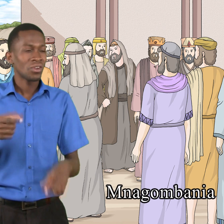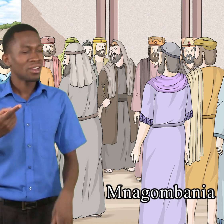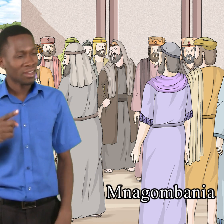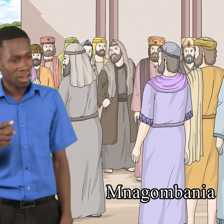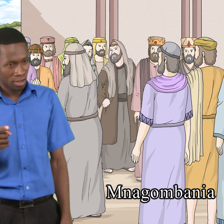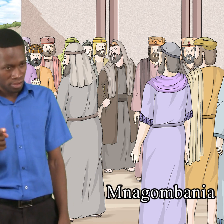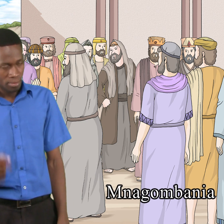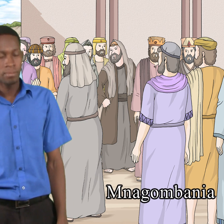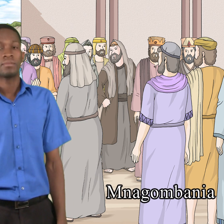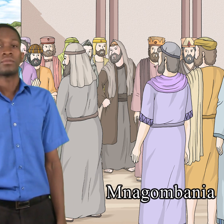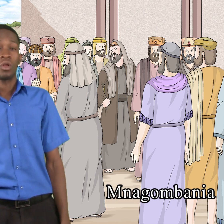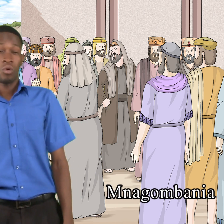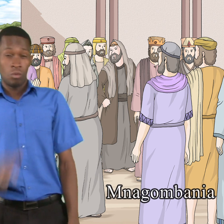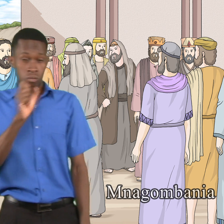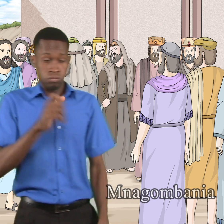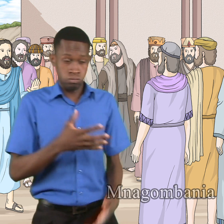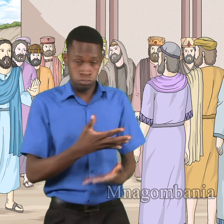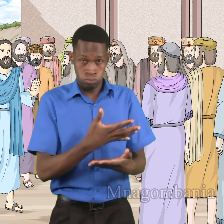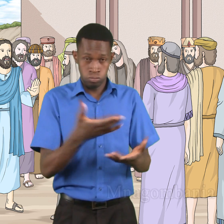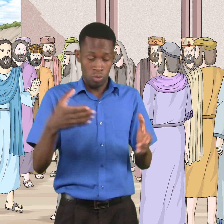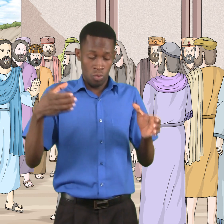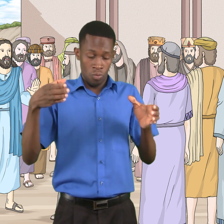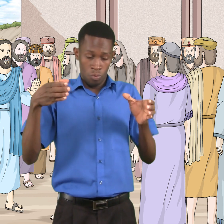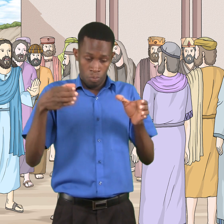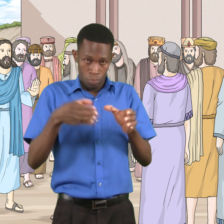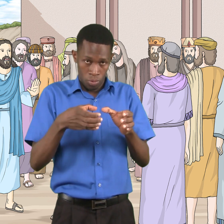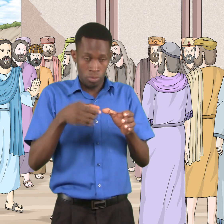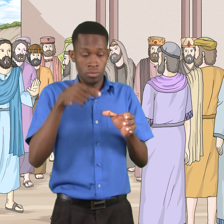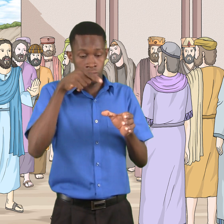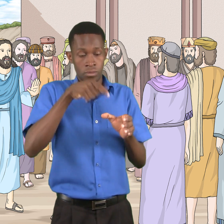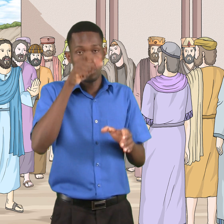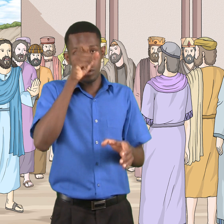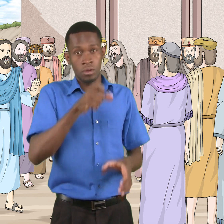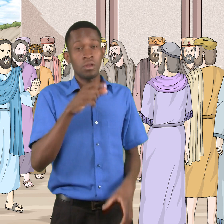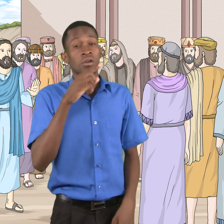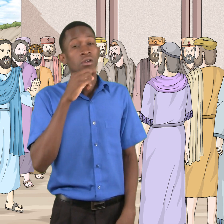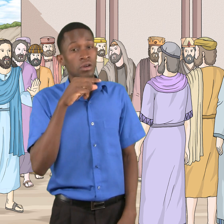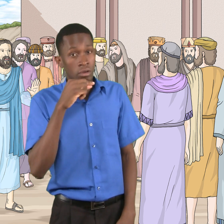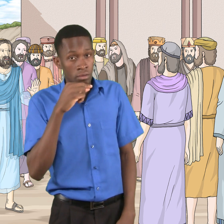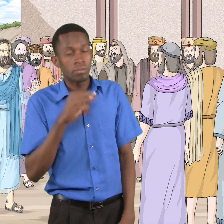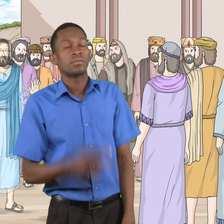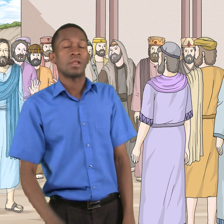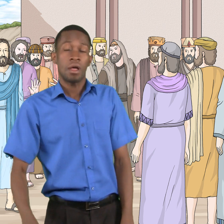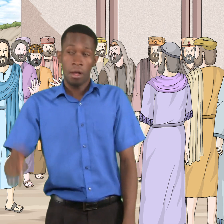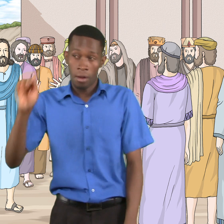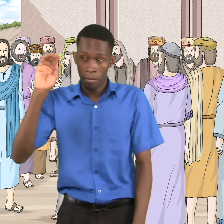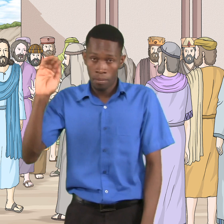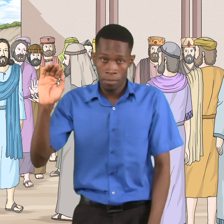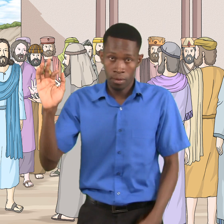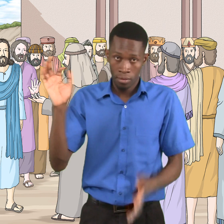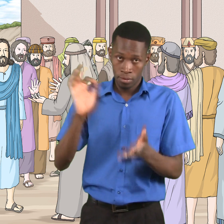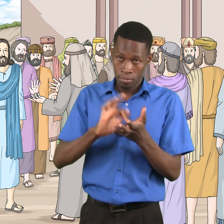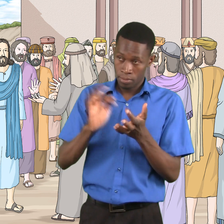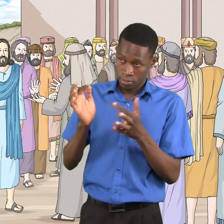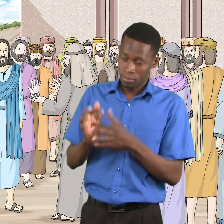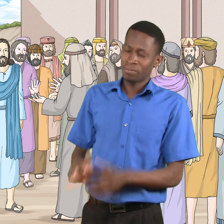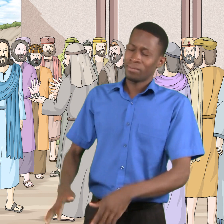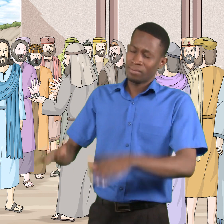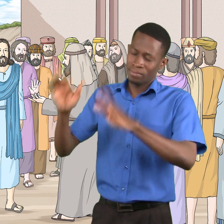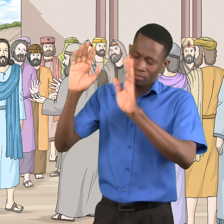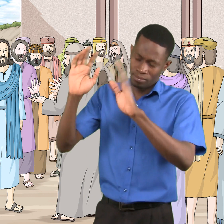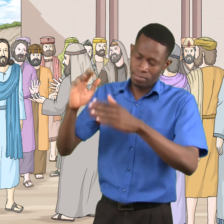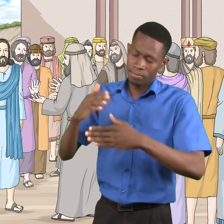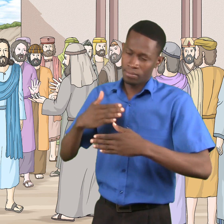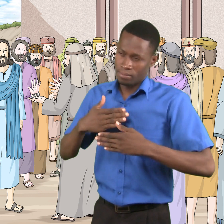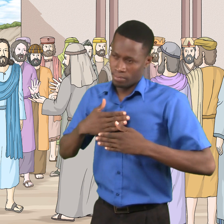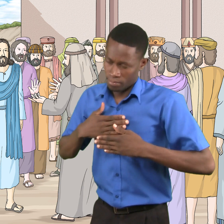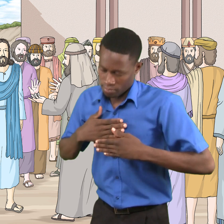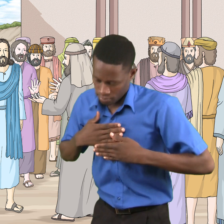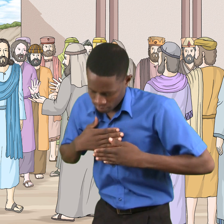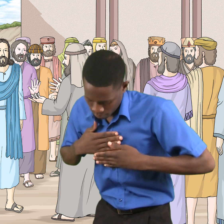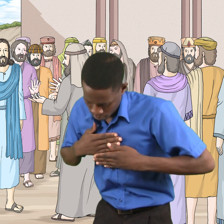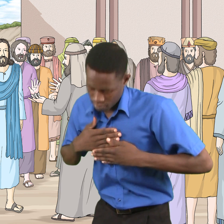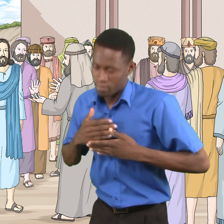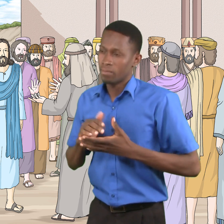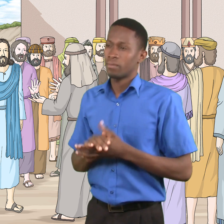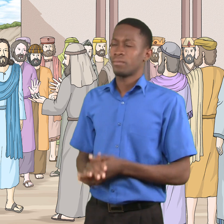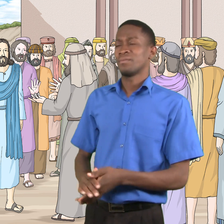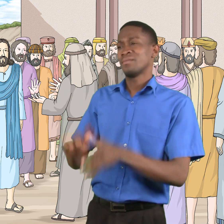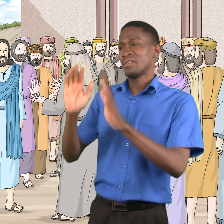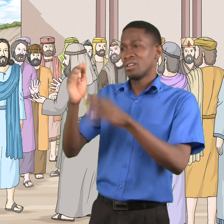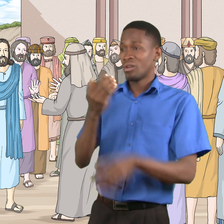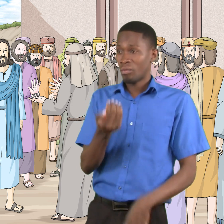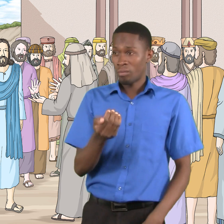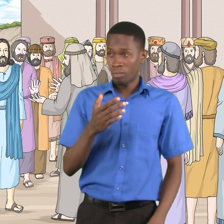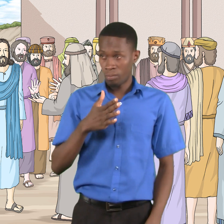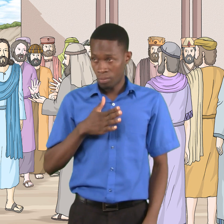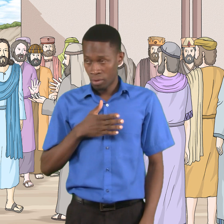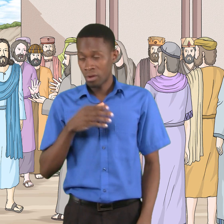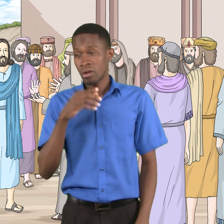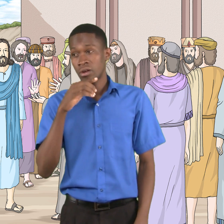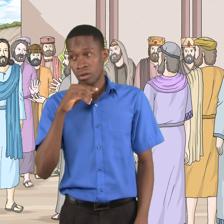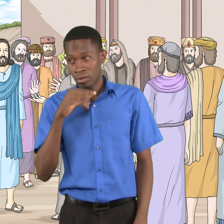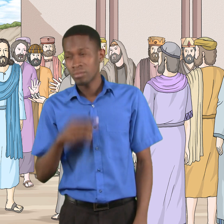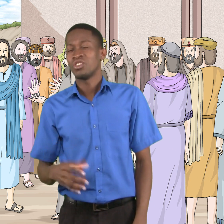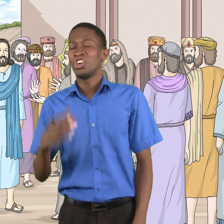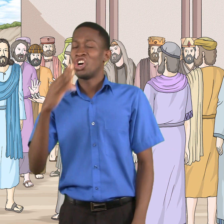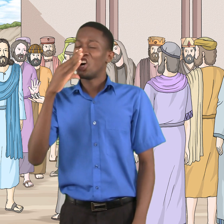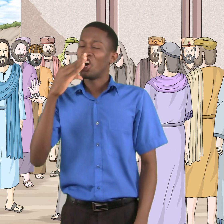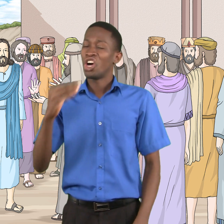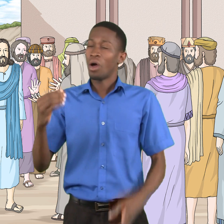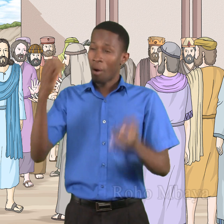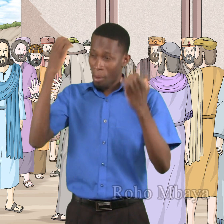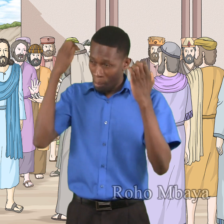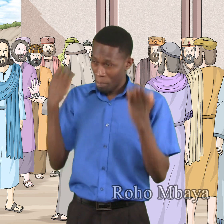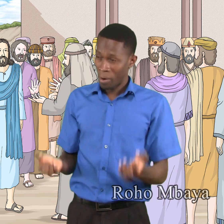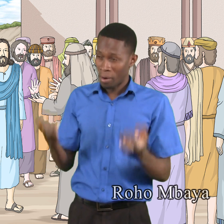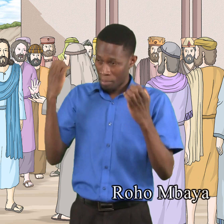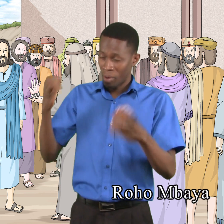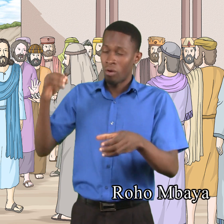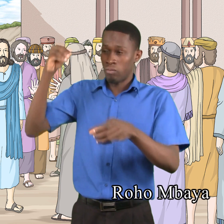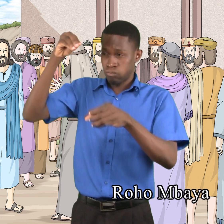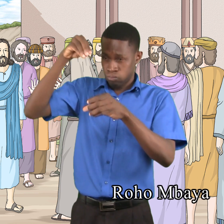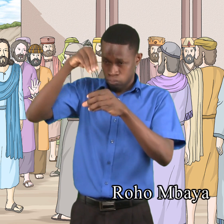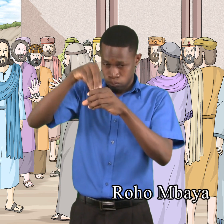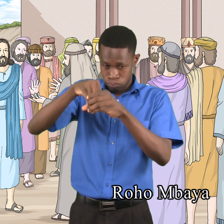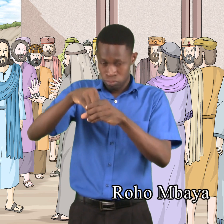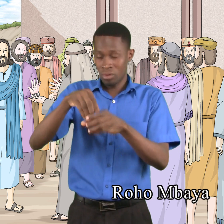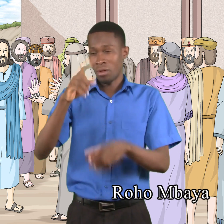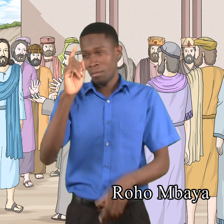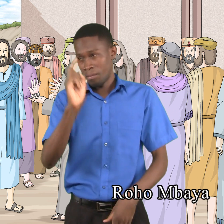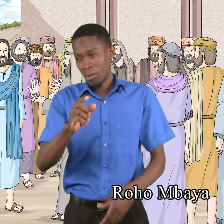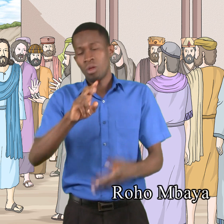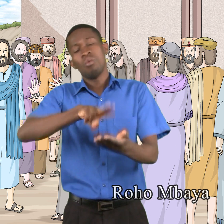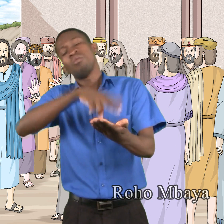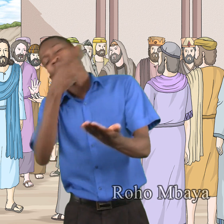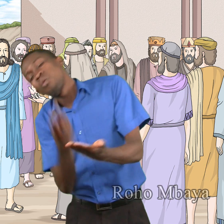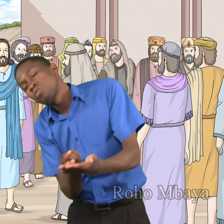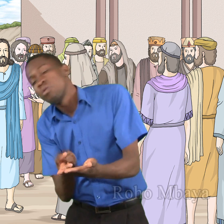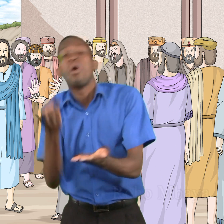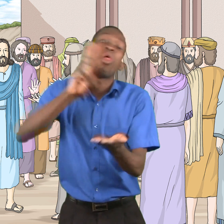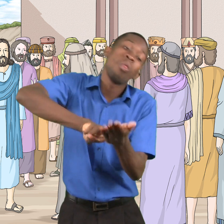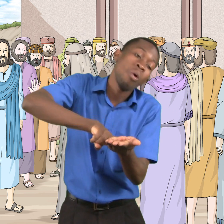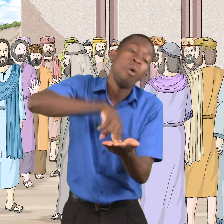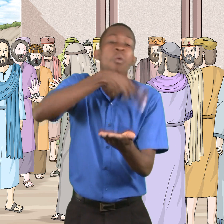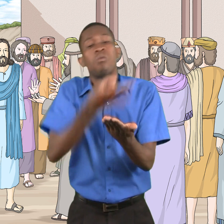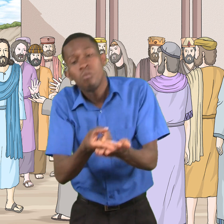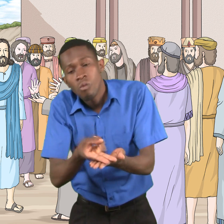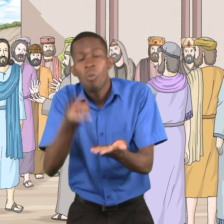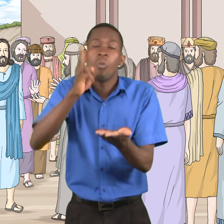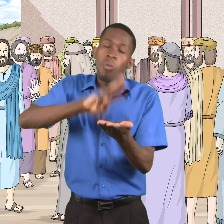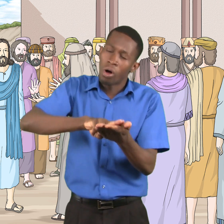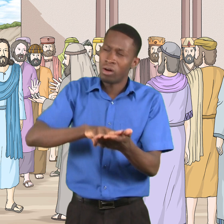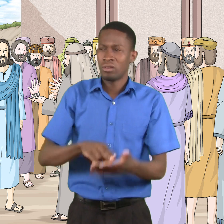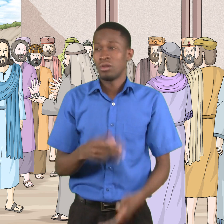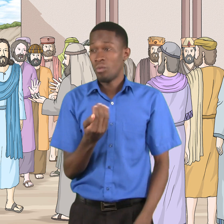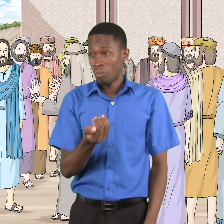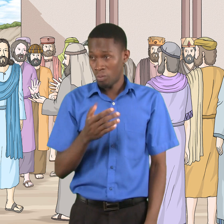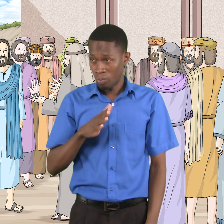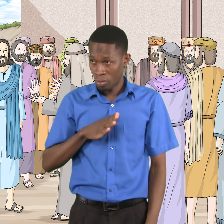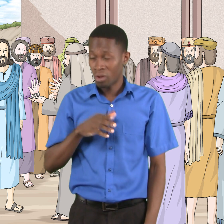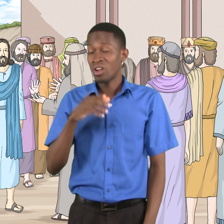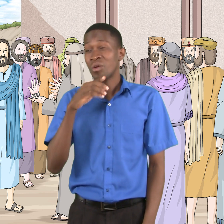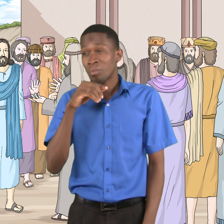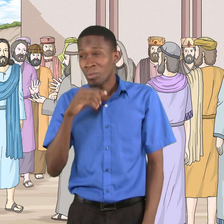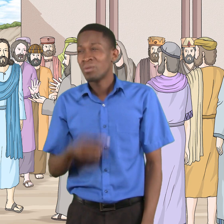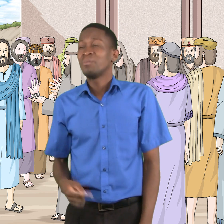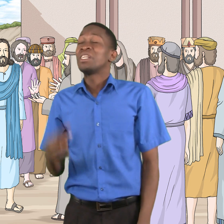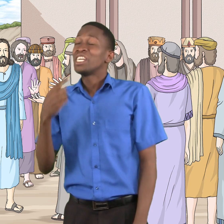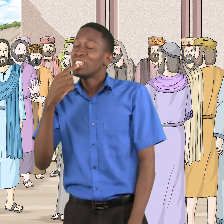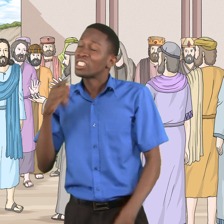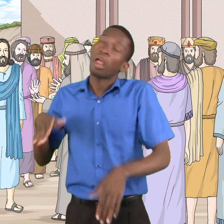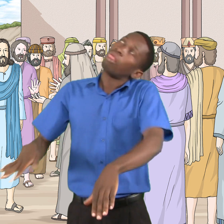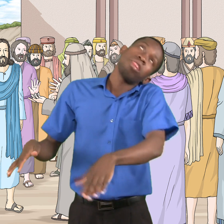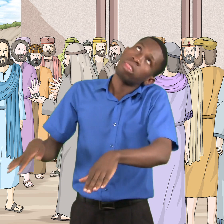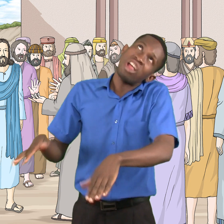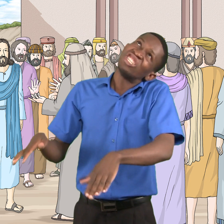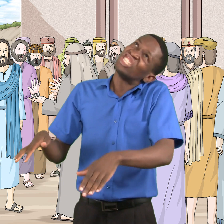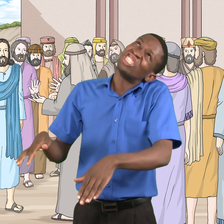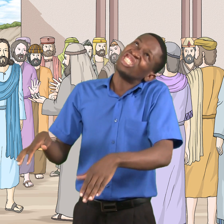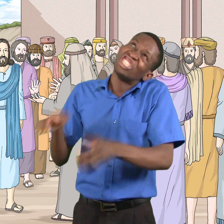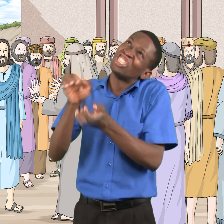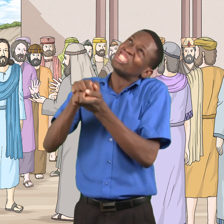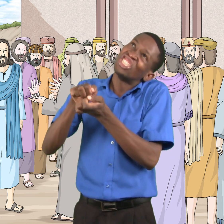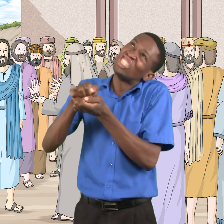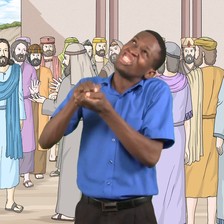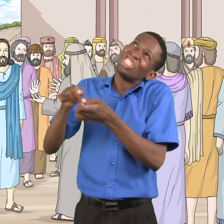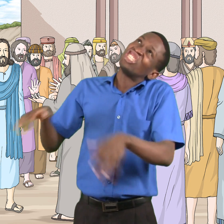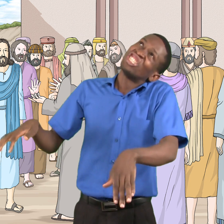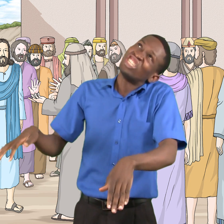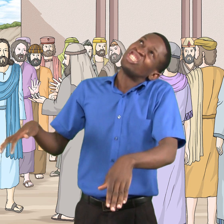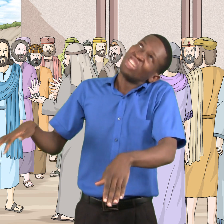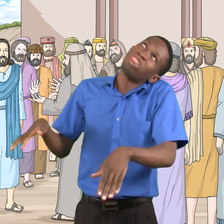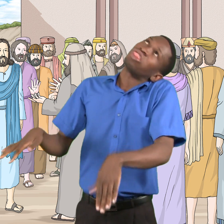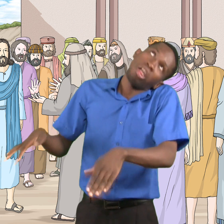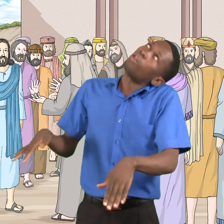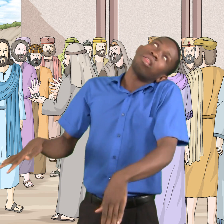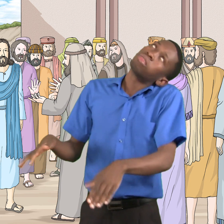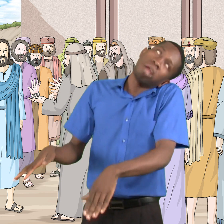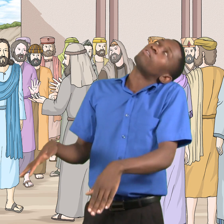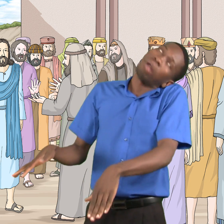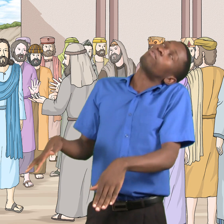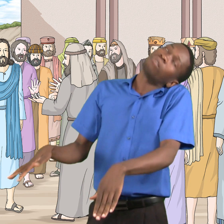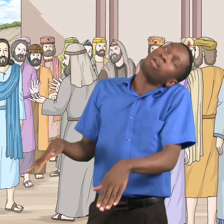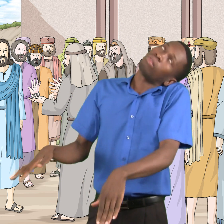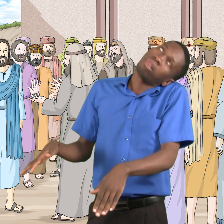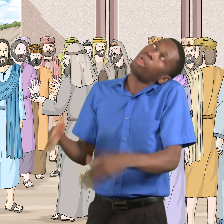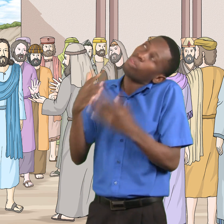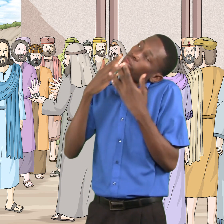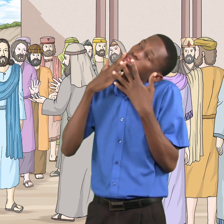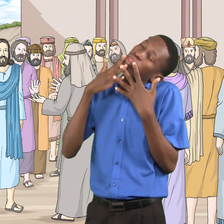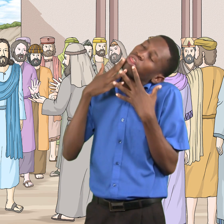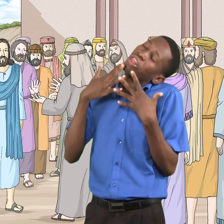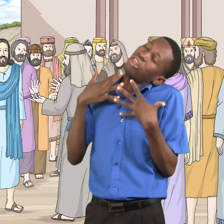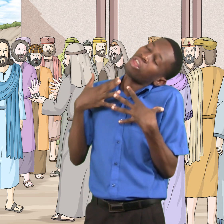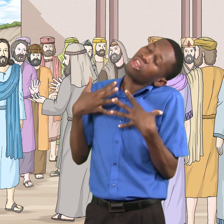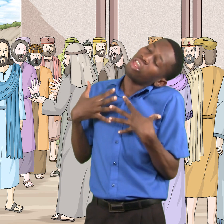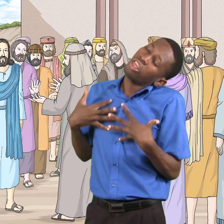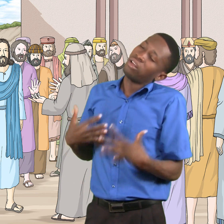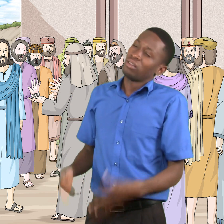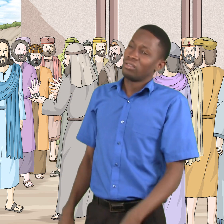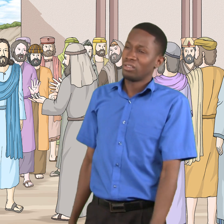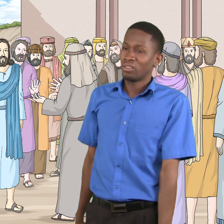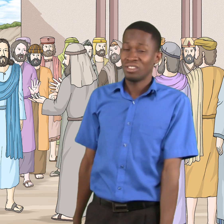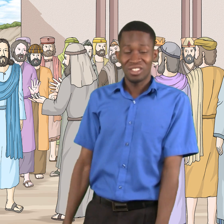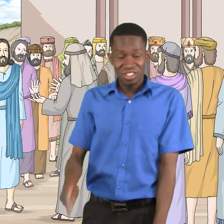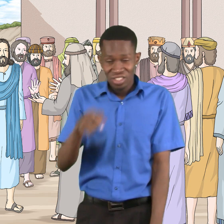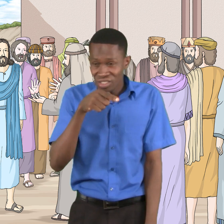Someone in the crowd replied, “Teacher, I brought You my son, who has a spirit that makes him mute.